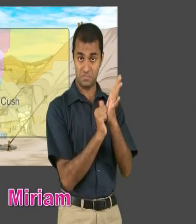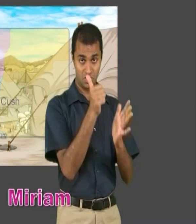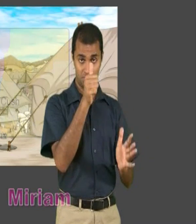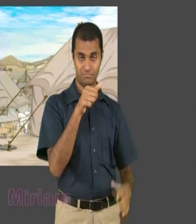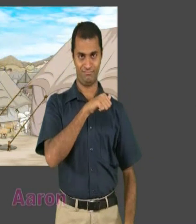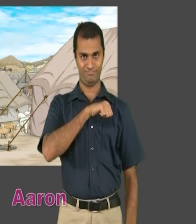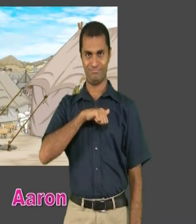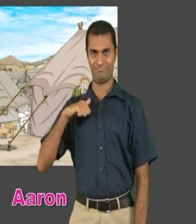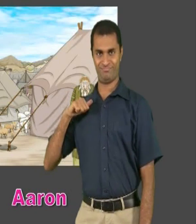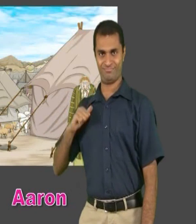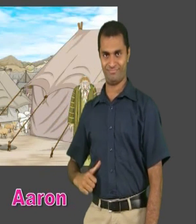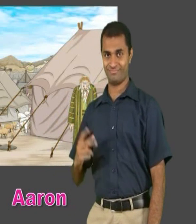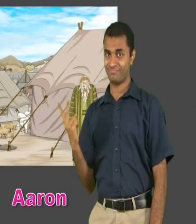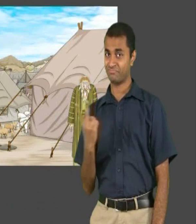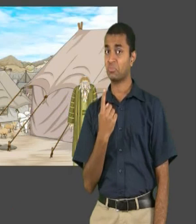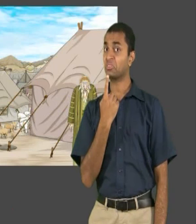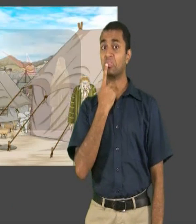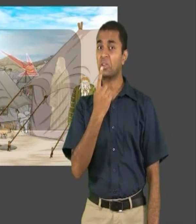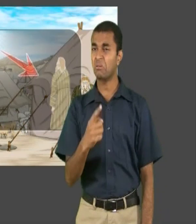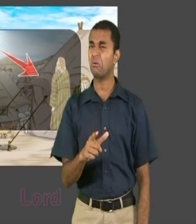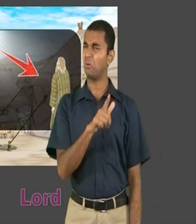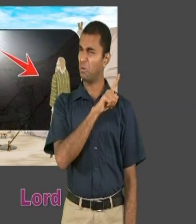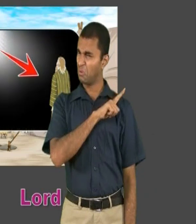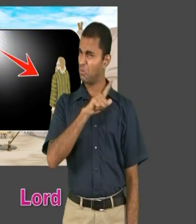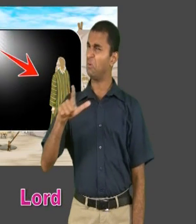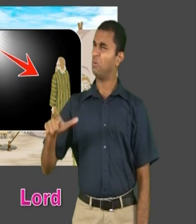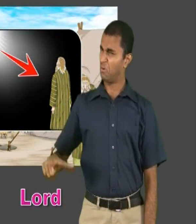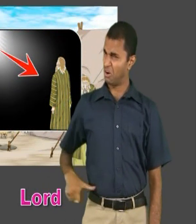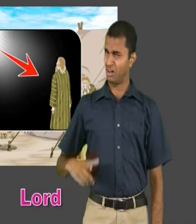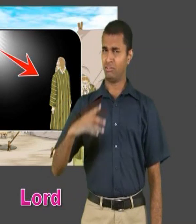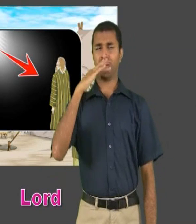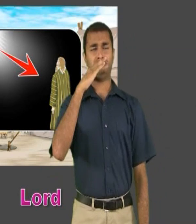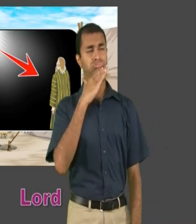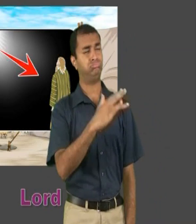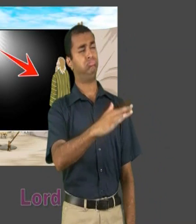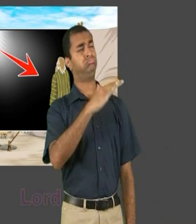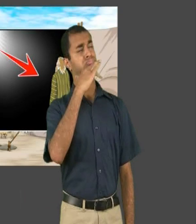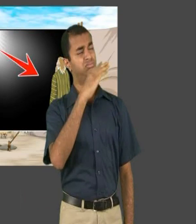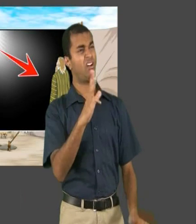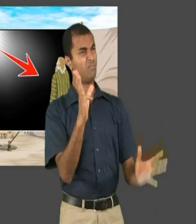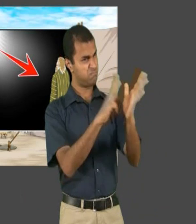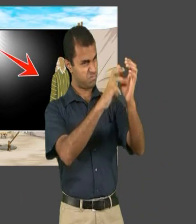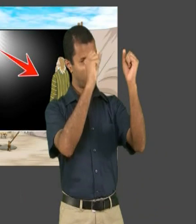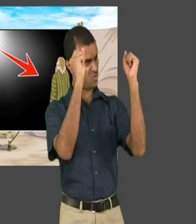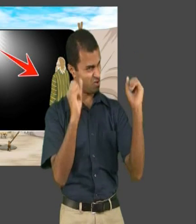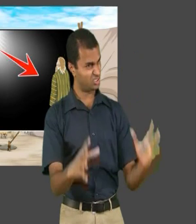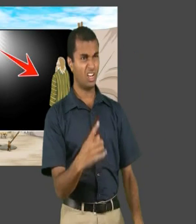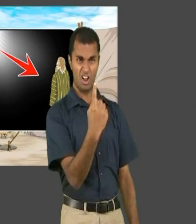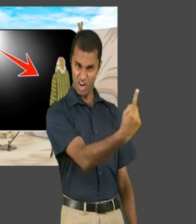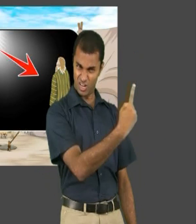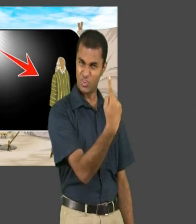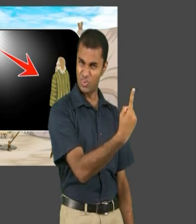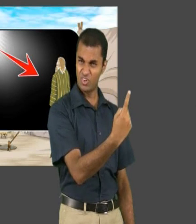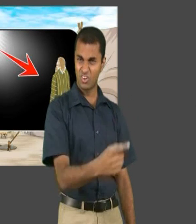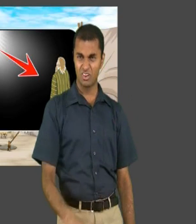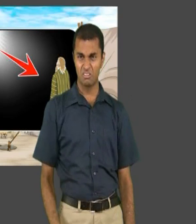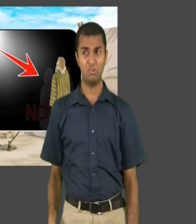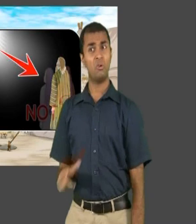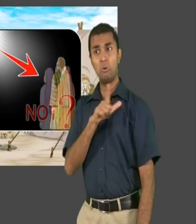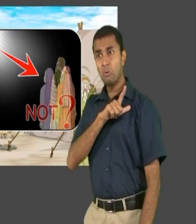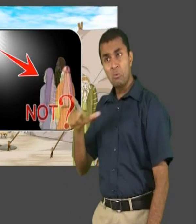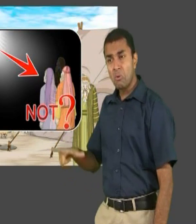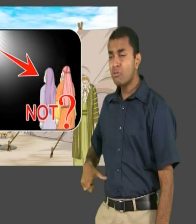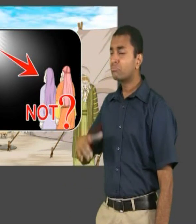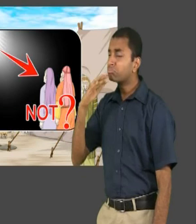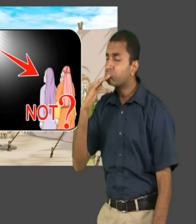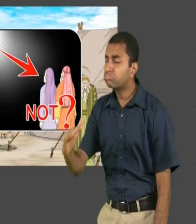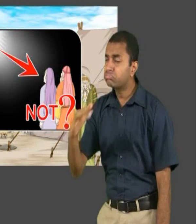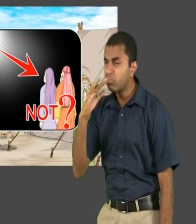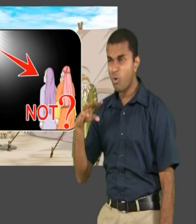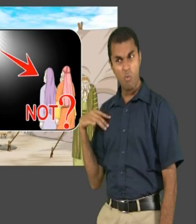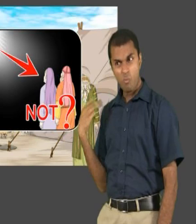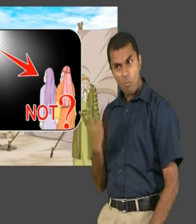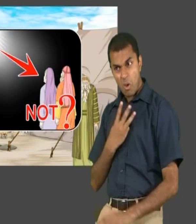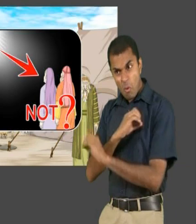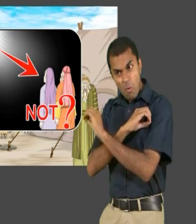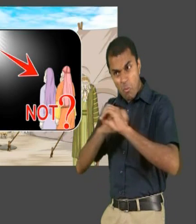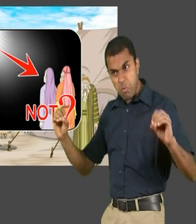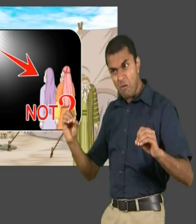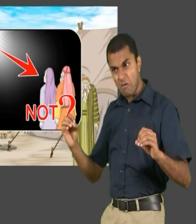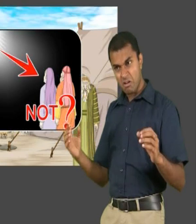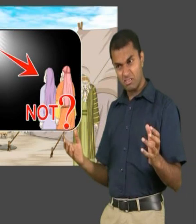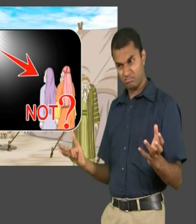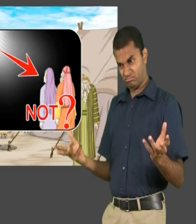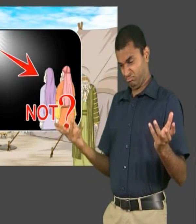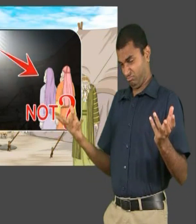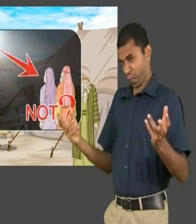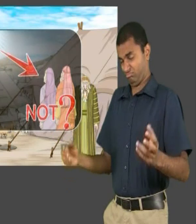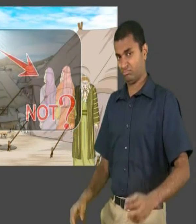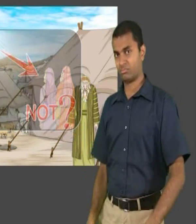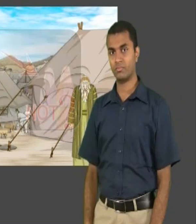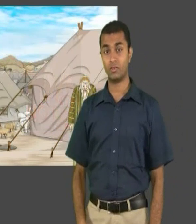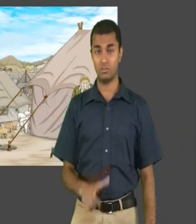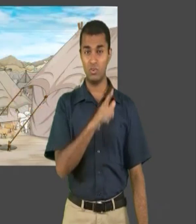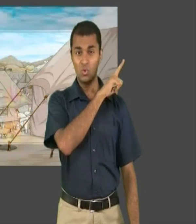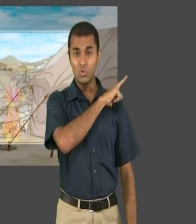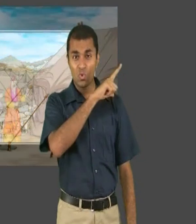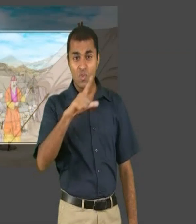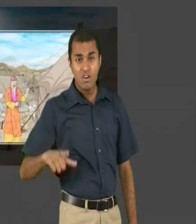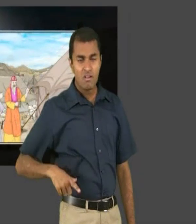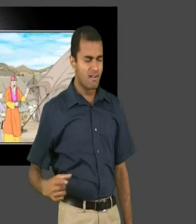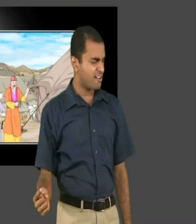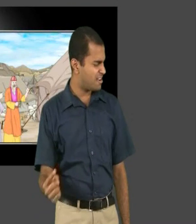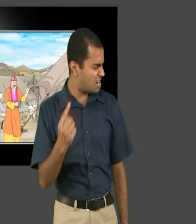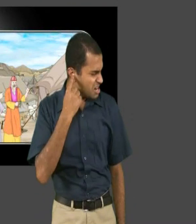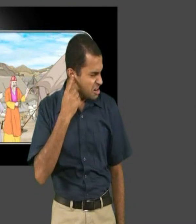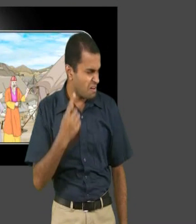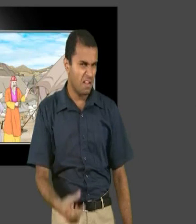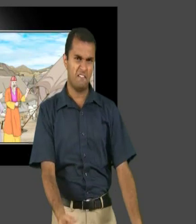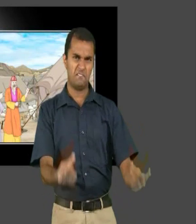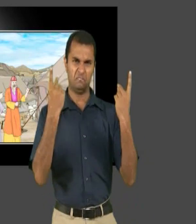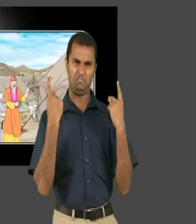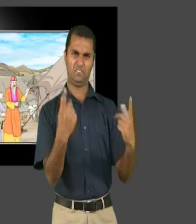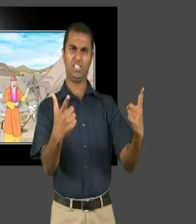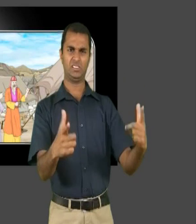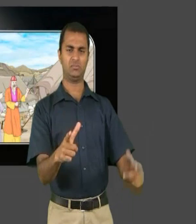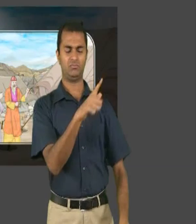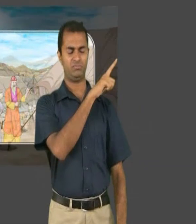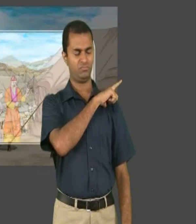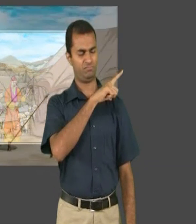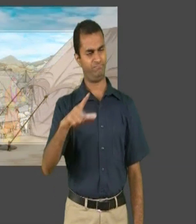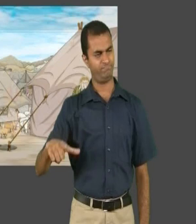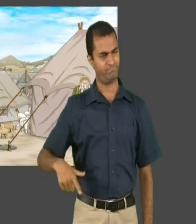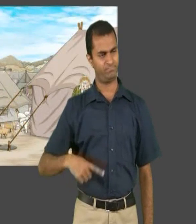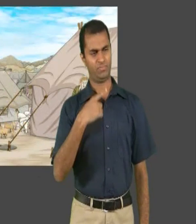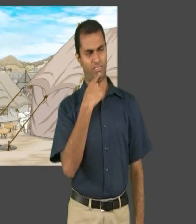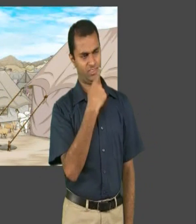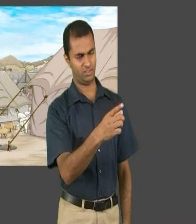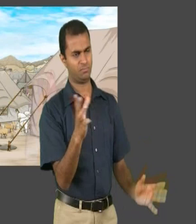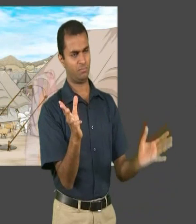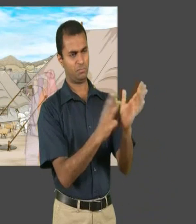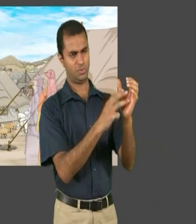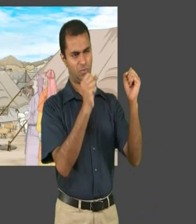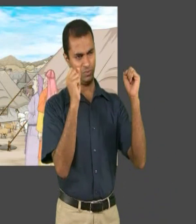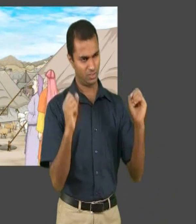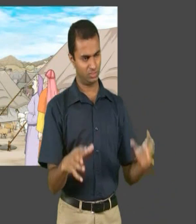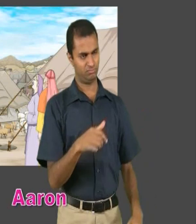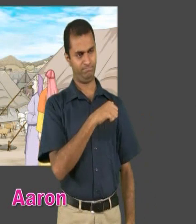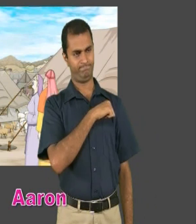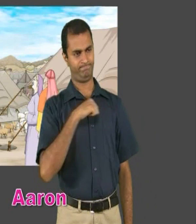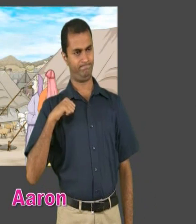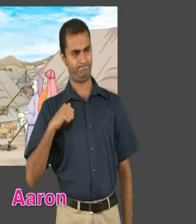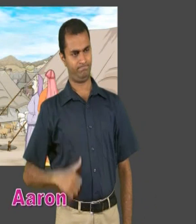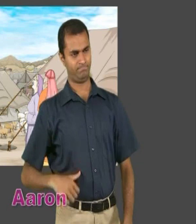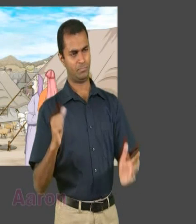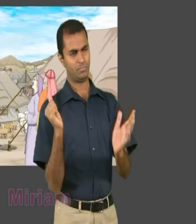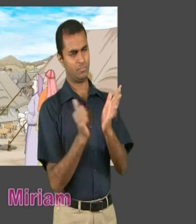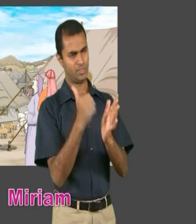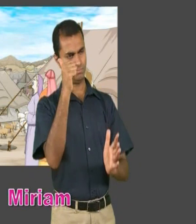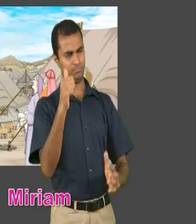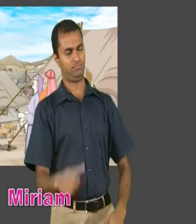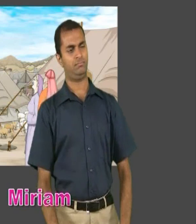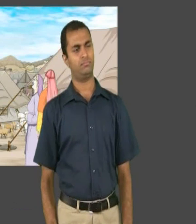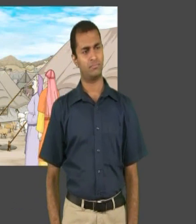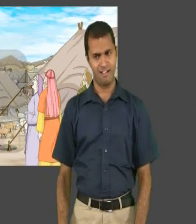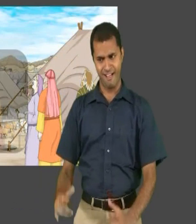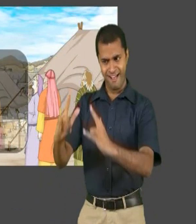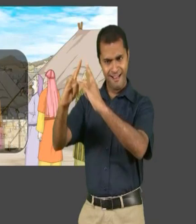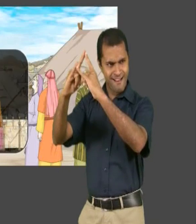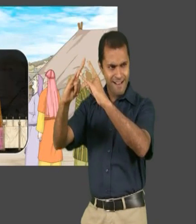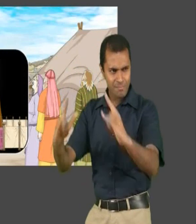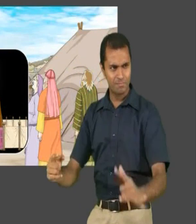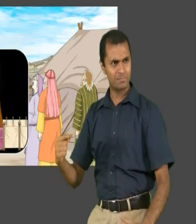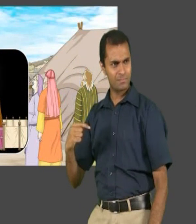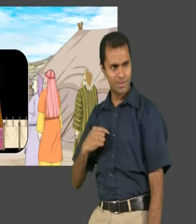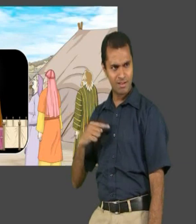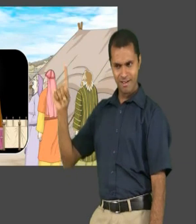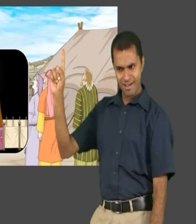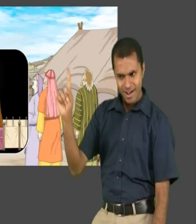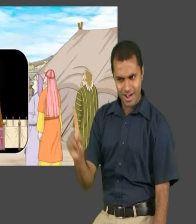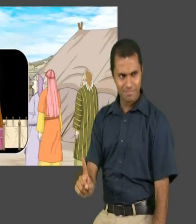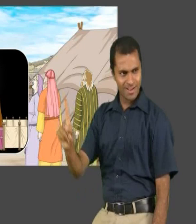“Does the LORD speak only through Moses?” they said. “Does He not also speak through us?” And the LORD heard this. Now Moses was a very humble man, more so than any man on the face of the earth.